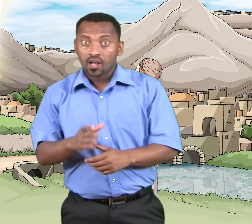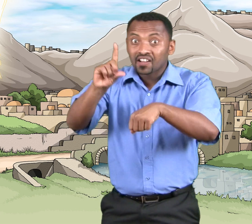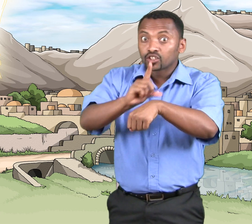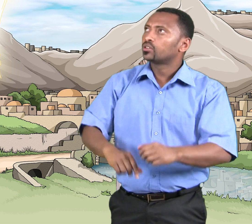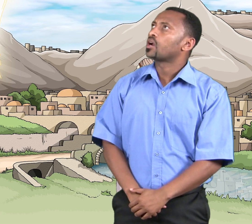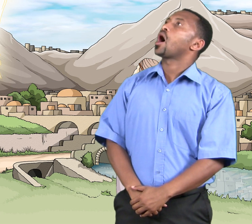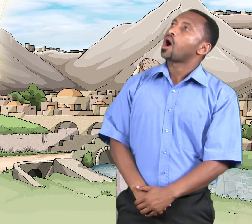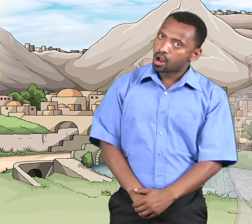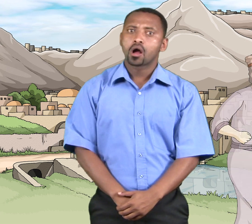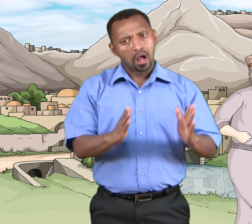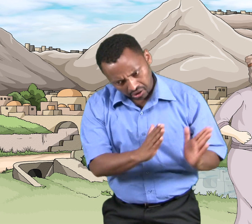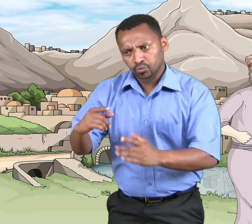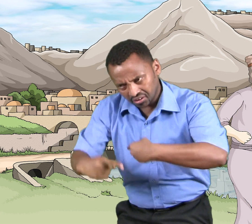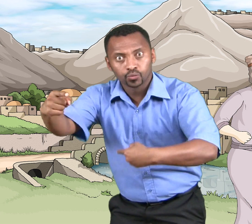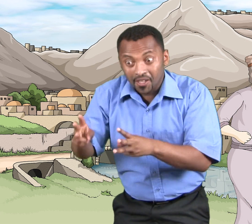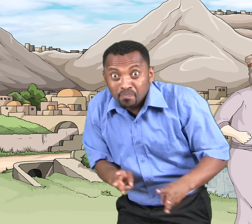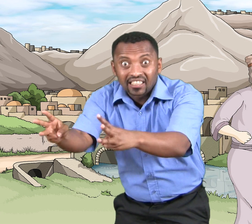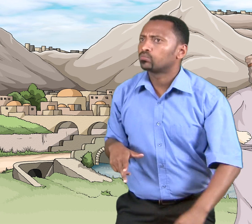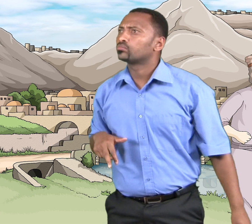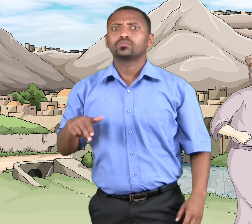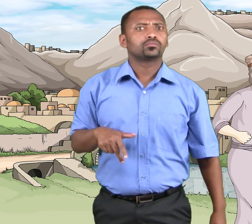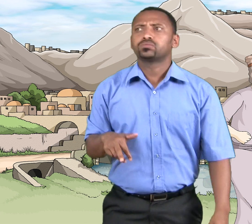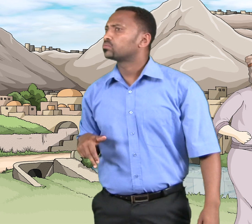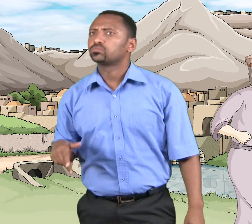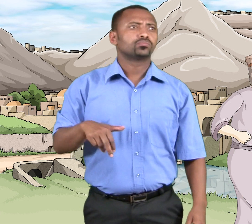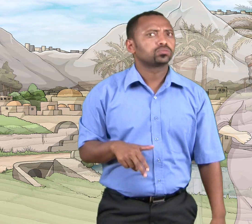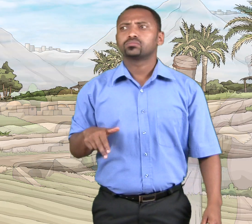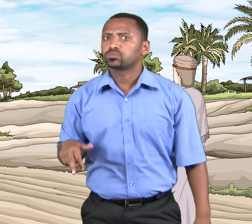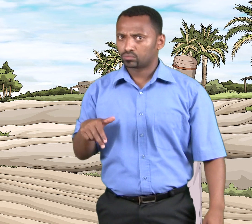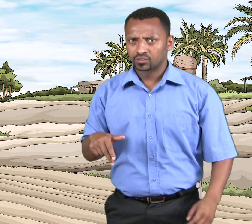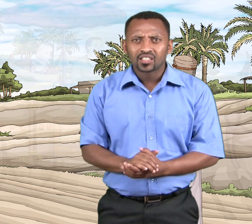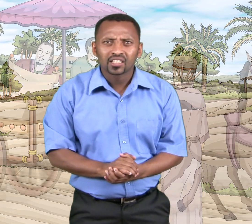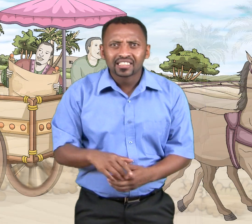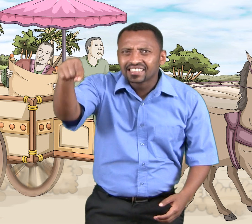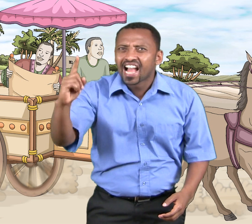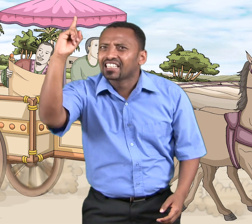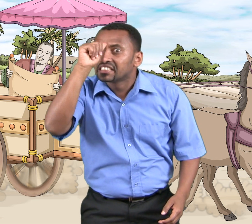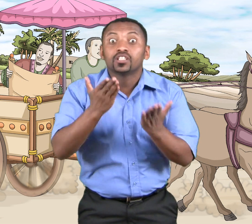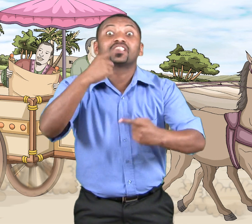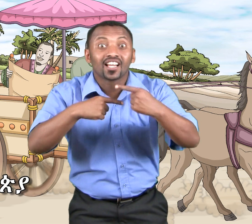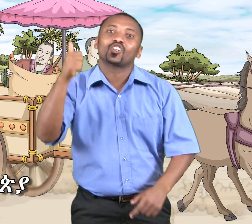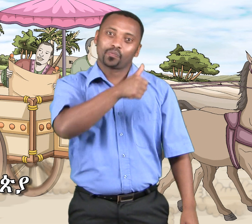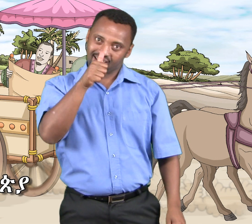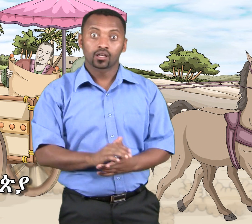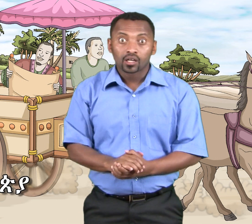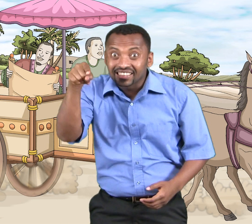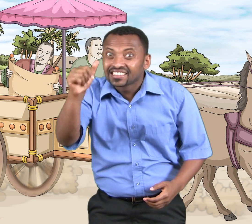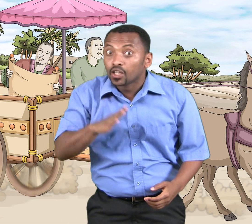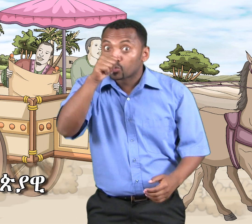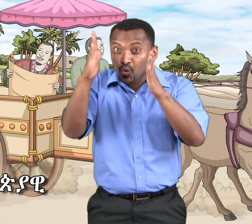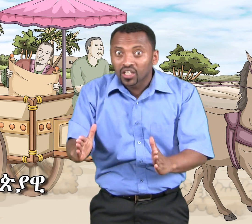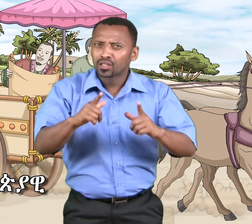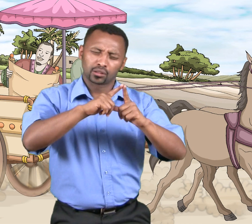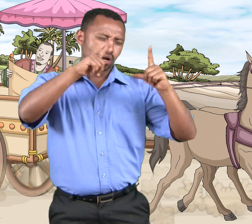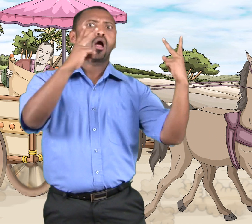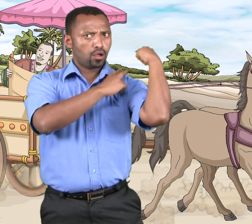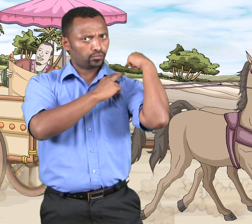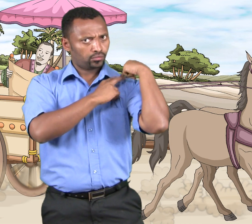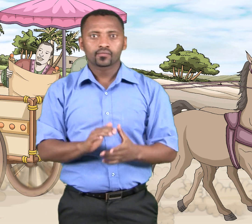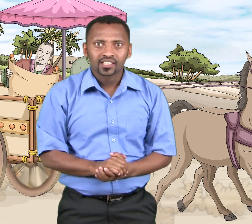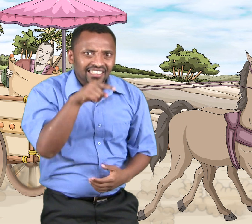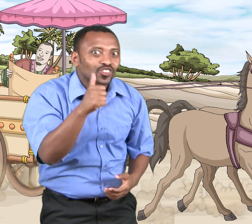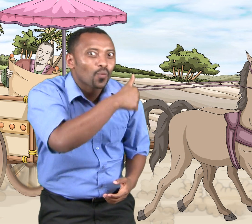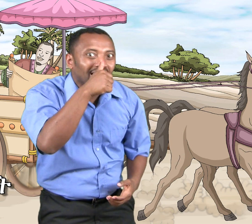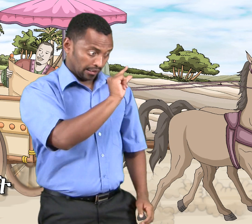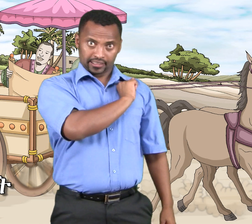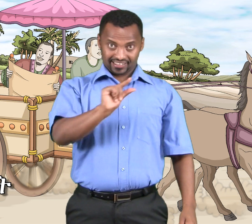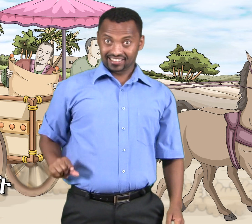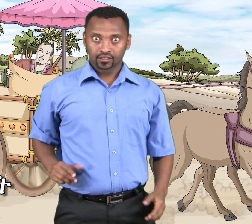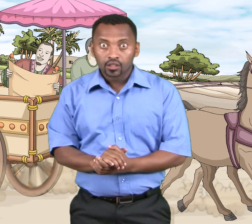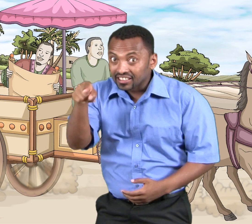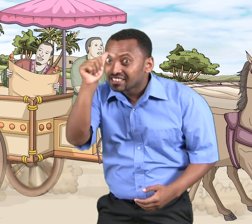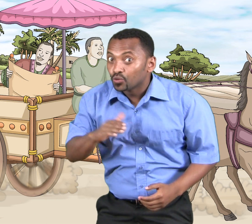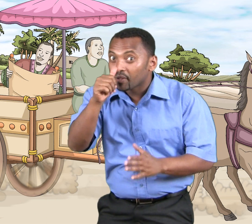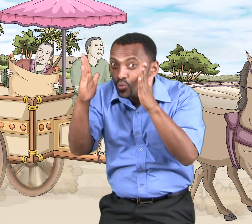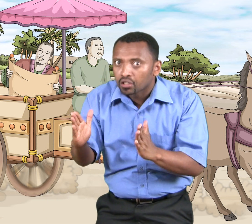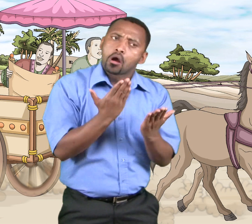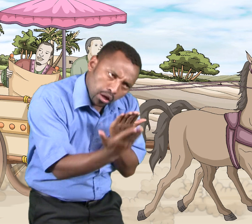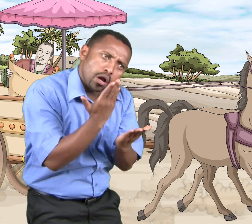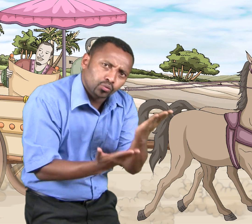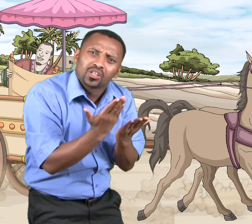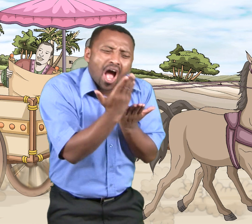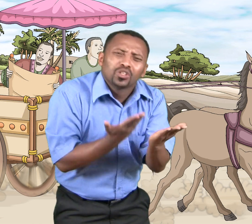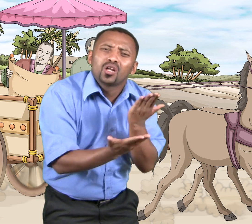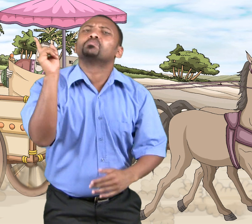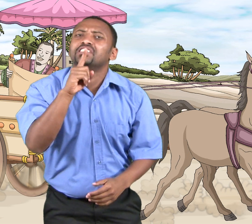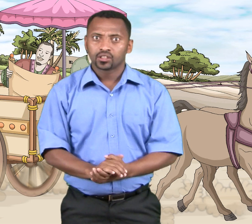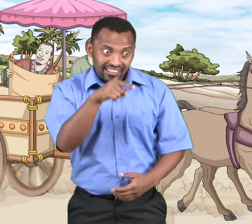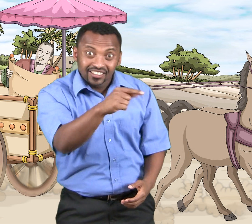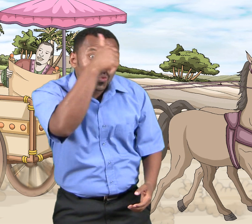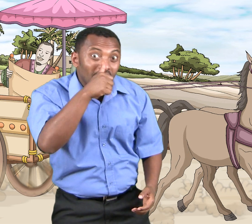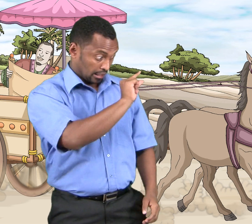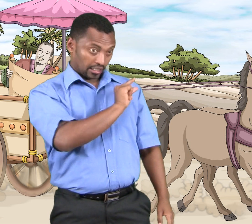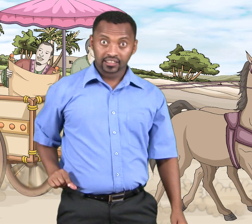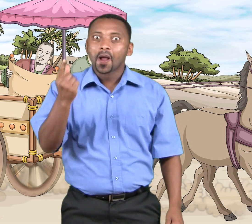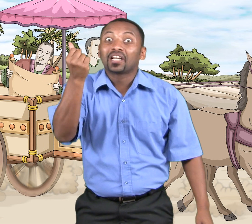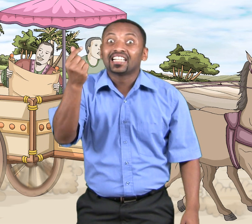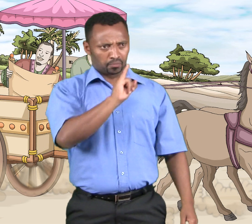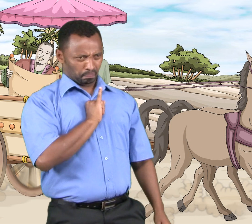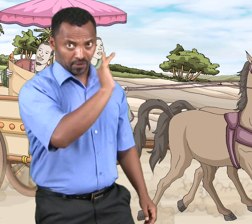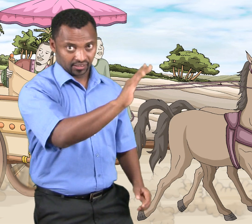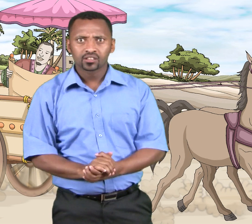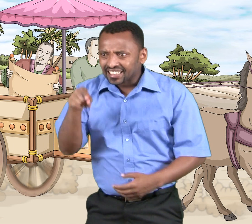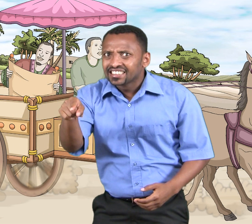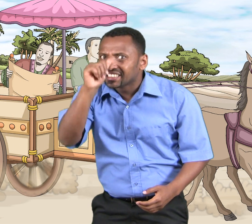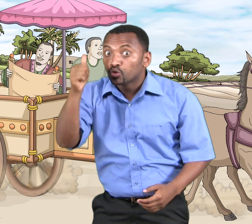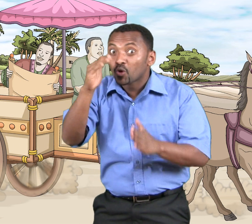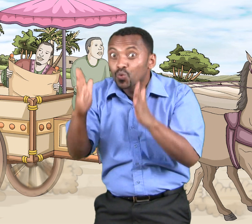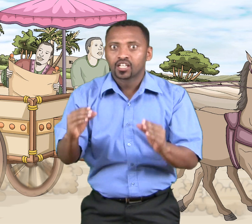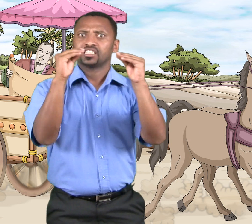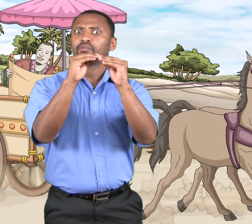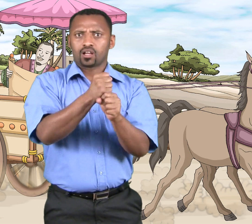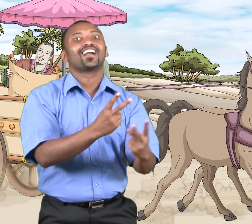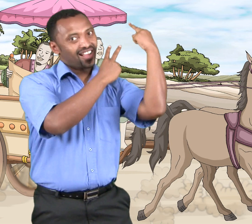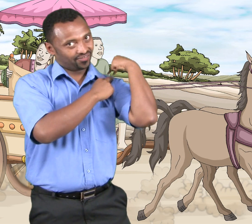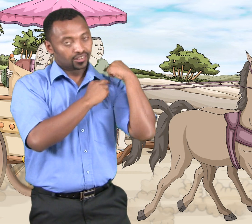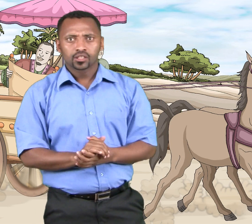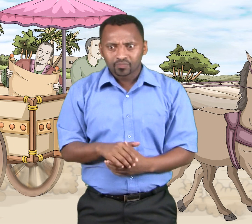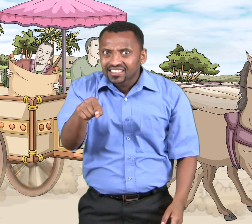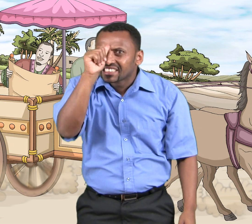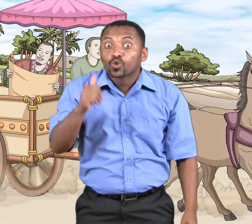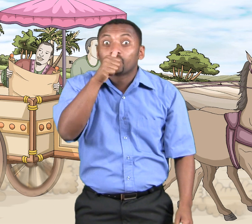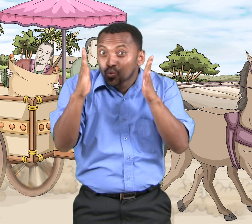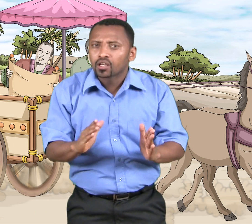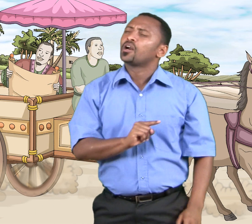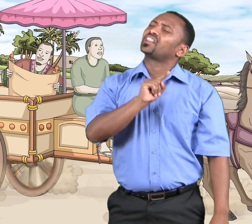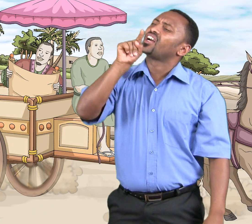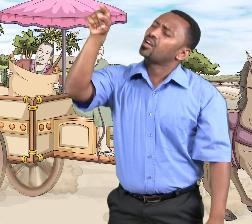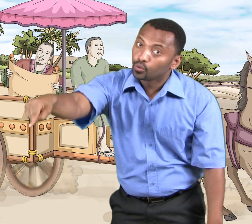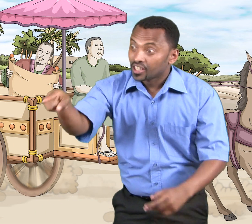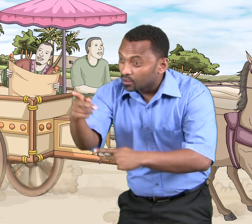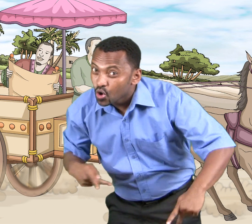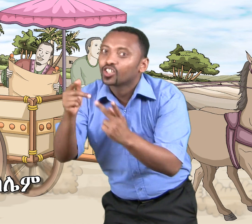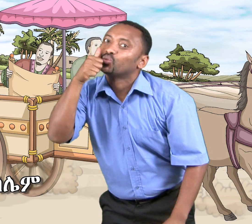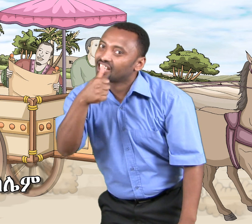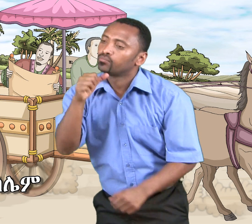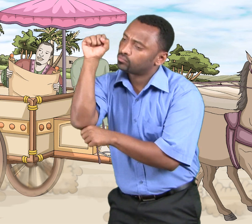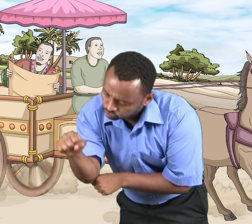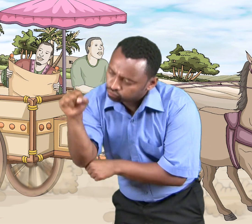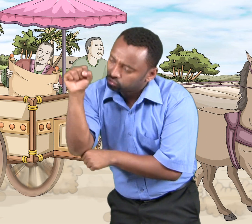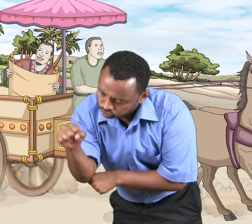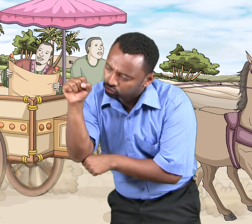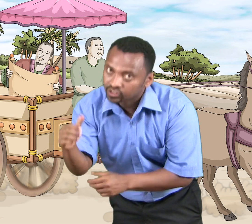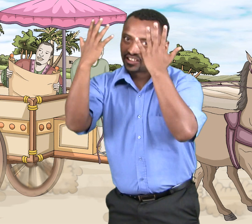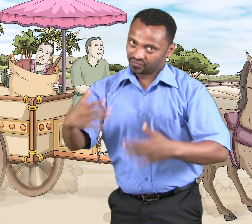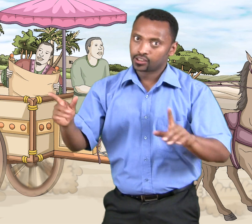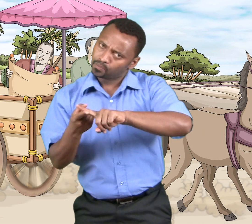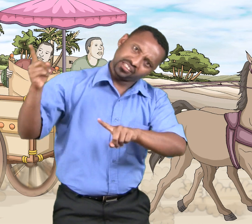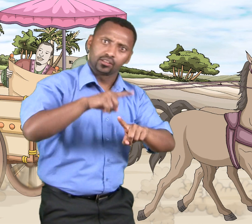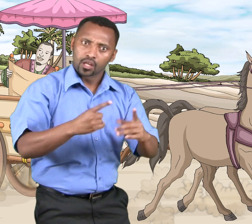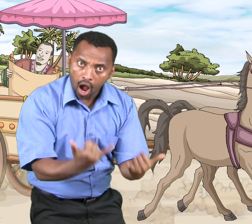So he started out, and on his way he met an Ethiopian eunuch, a court official in charge of the entire treasury of Candace, queen of the Ethiopians.